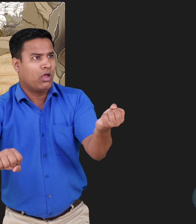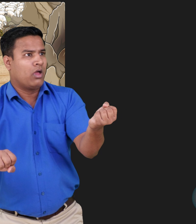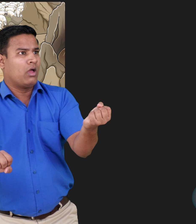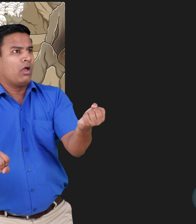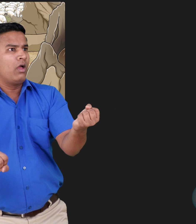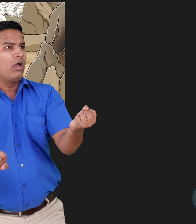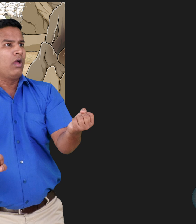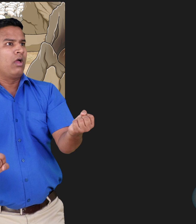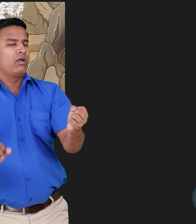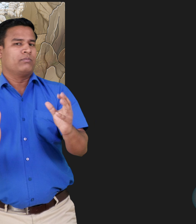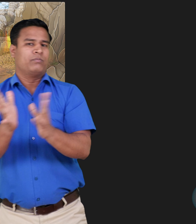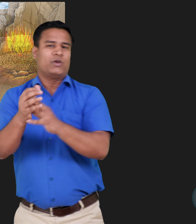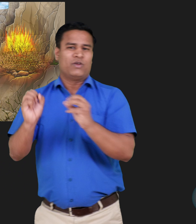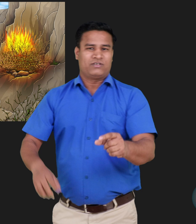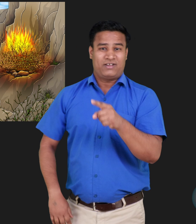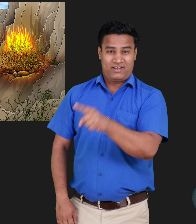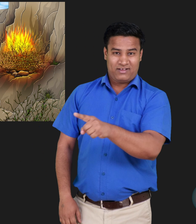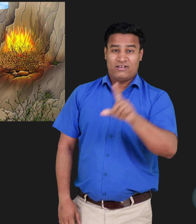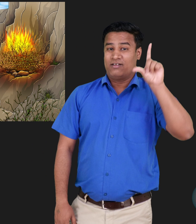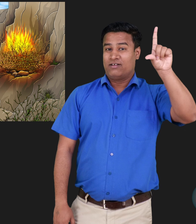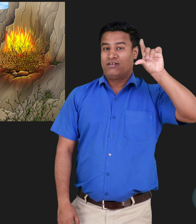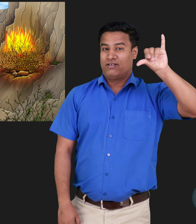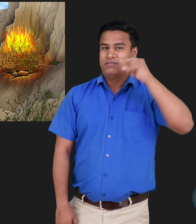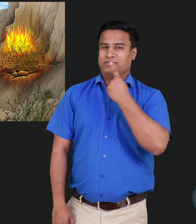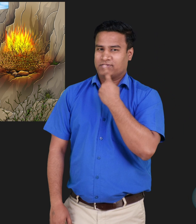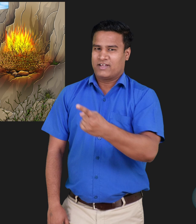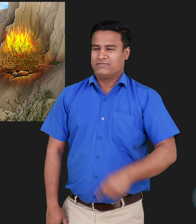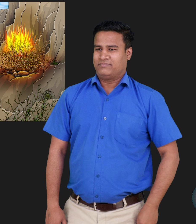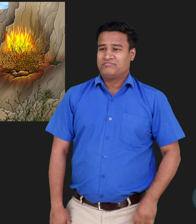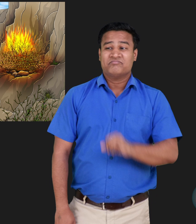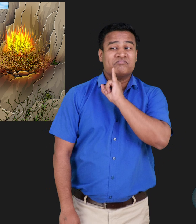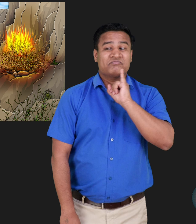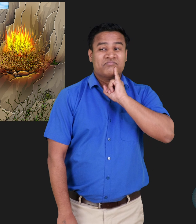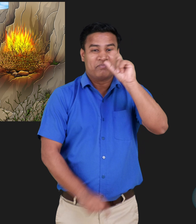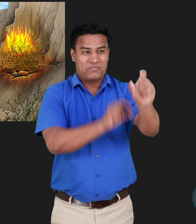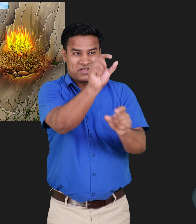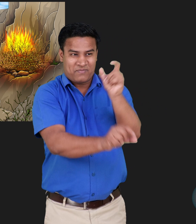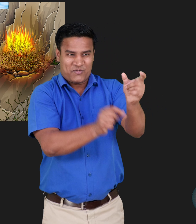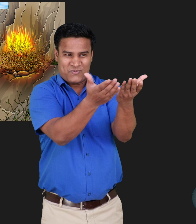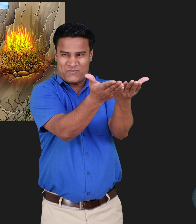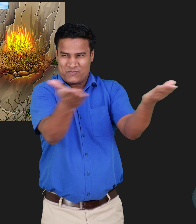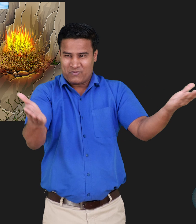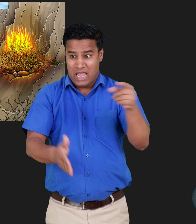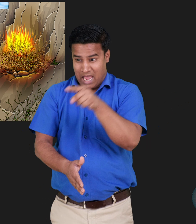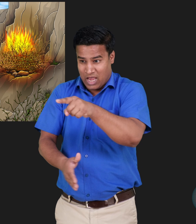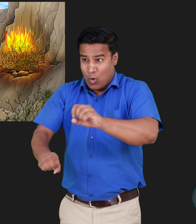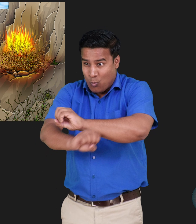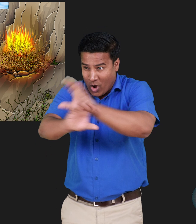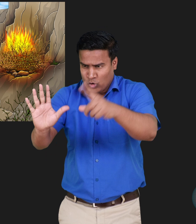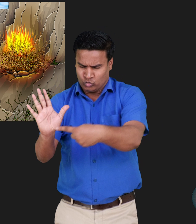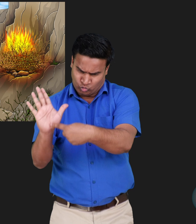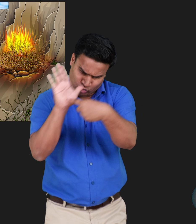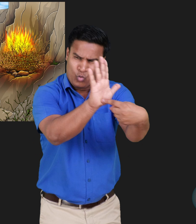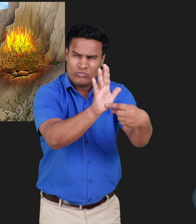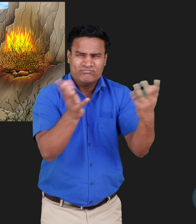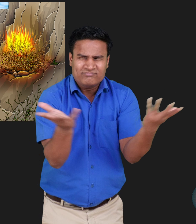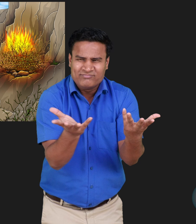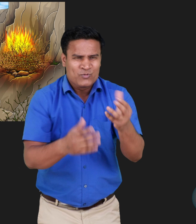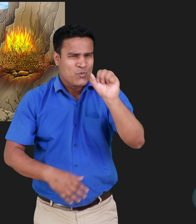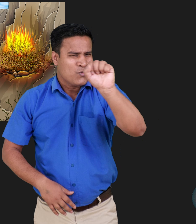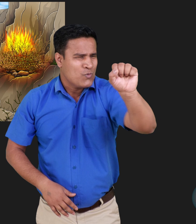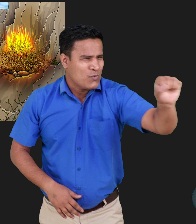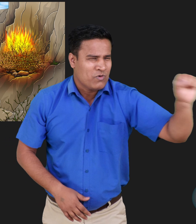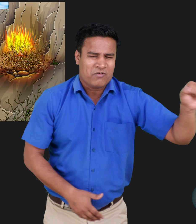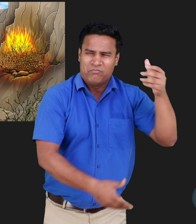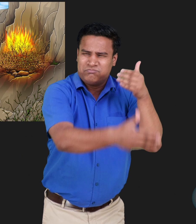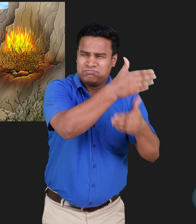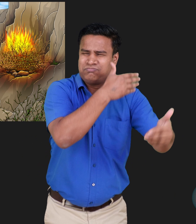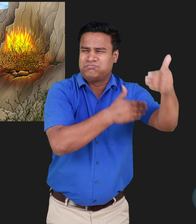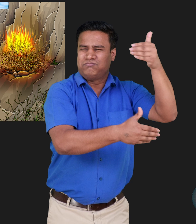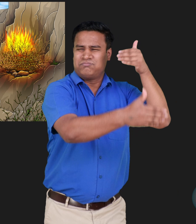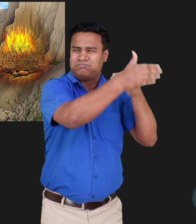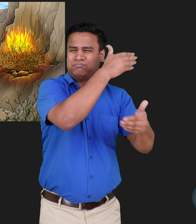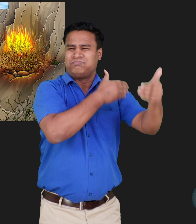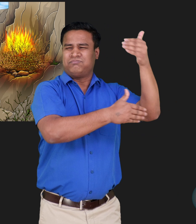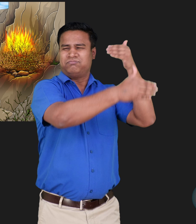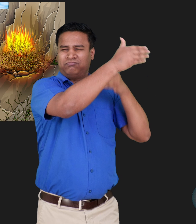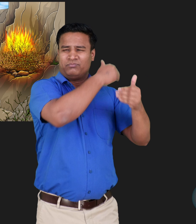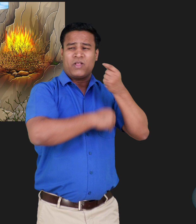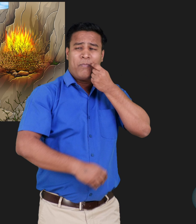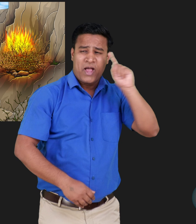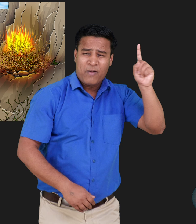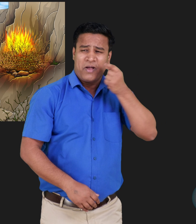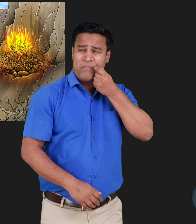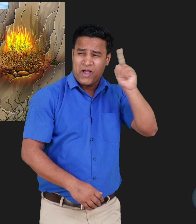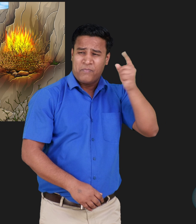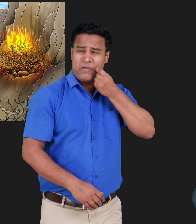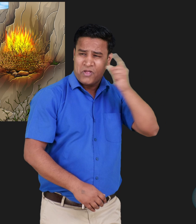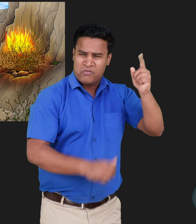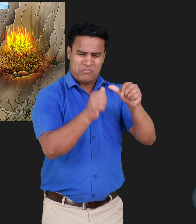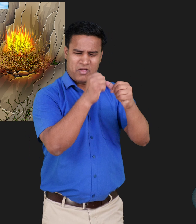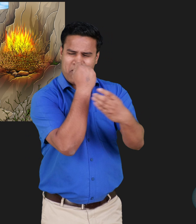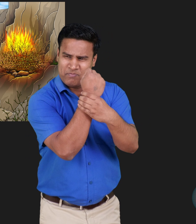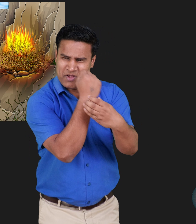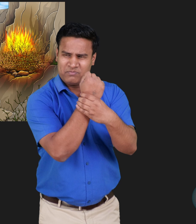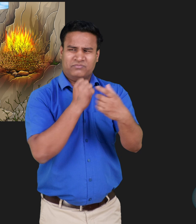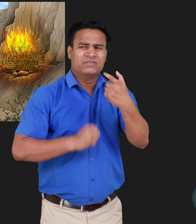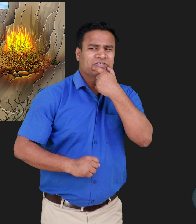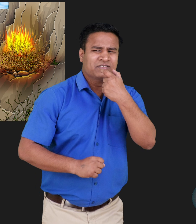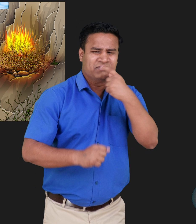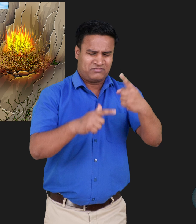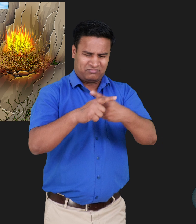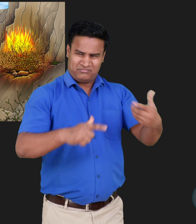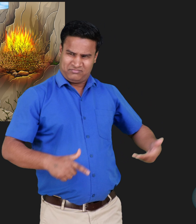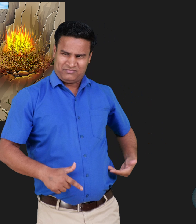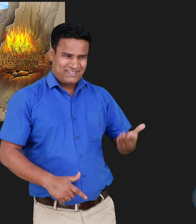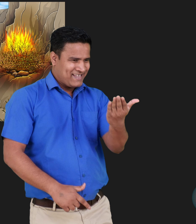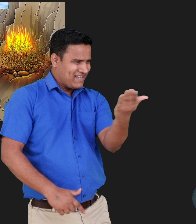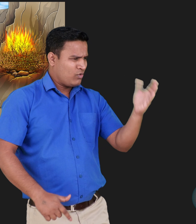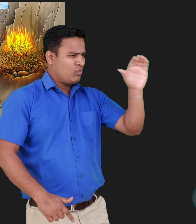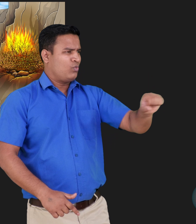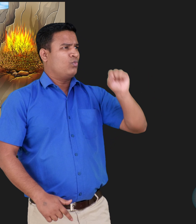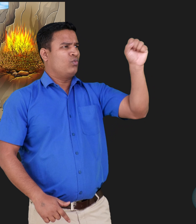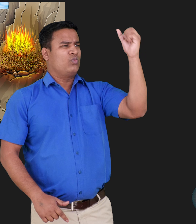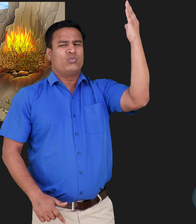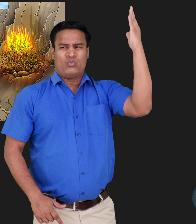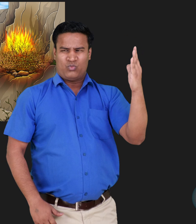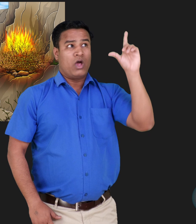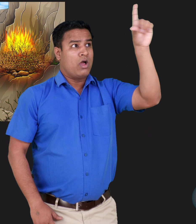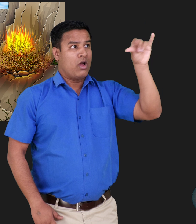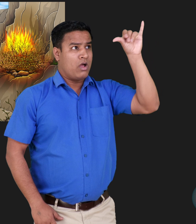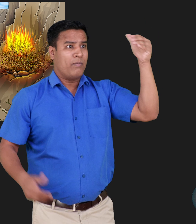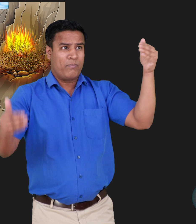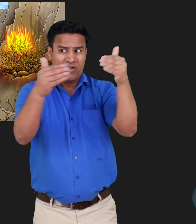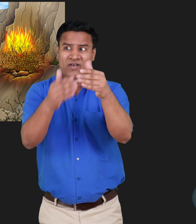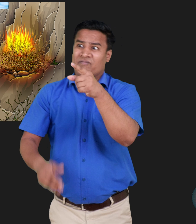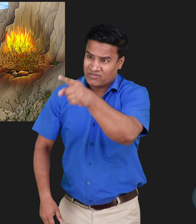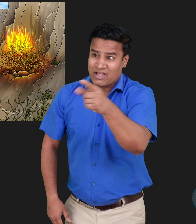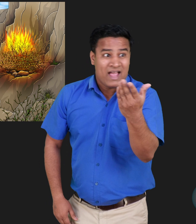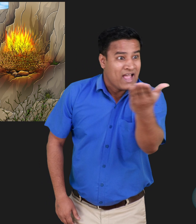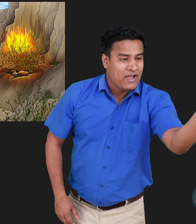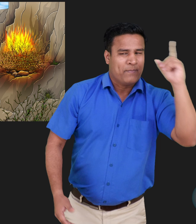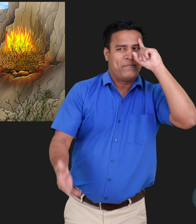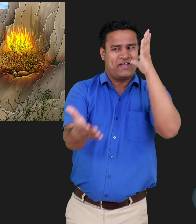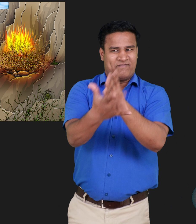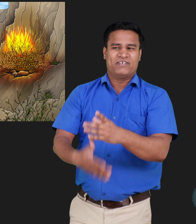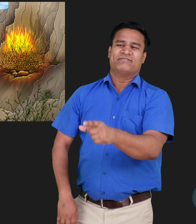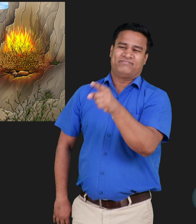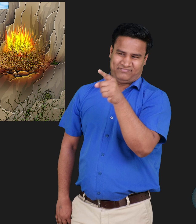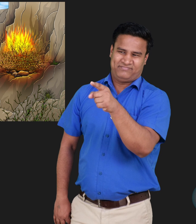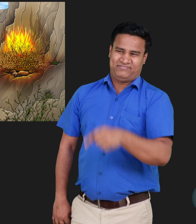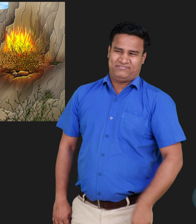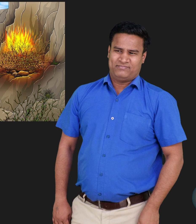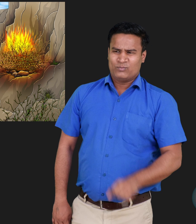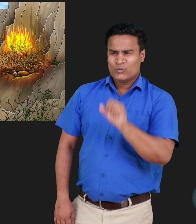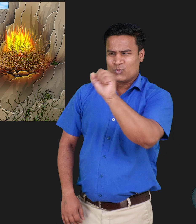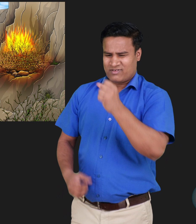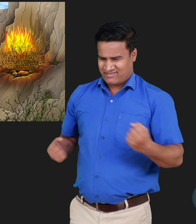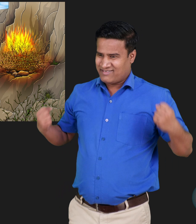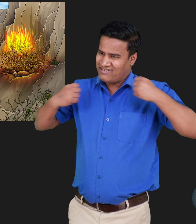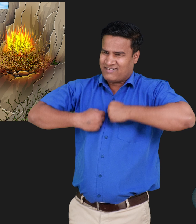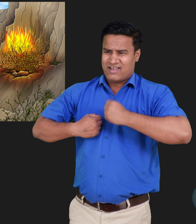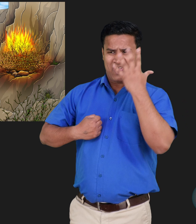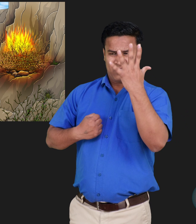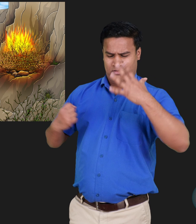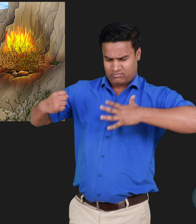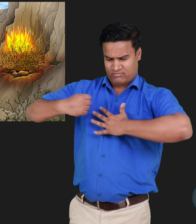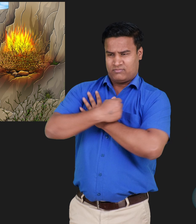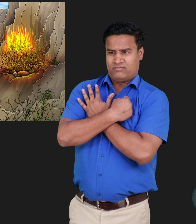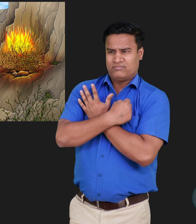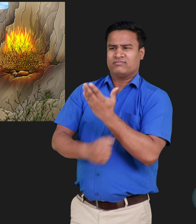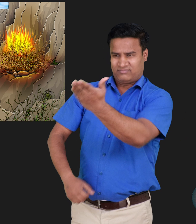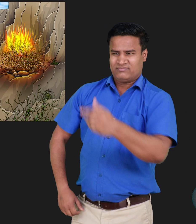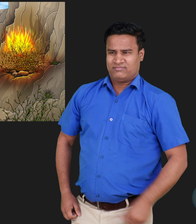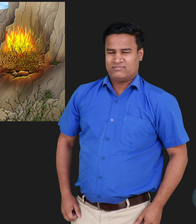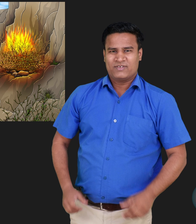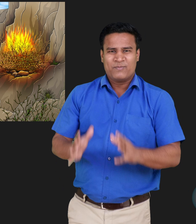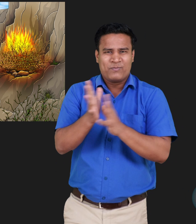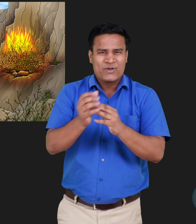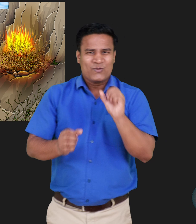“This is so that they may believe that the LORD, the God of their fathers—the God of Abraham, the God of Isaac, and the God of Jacob—has appeared to you.”